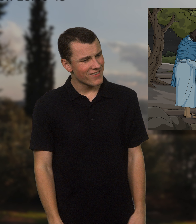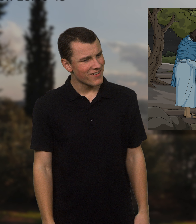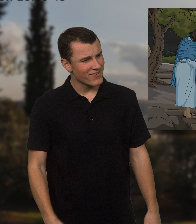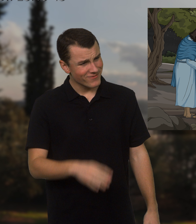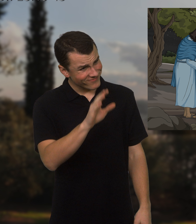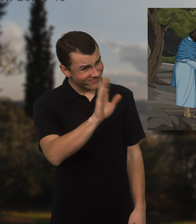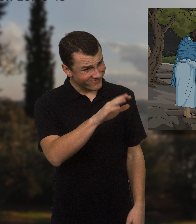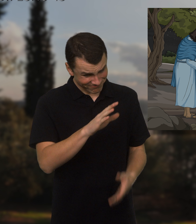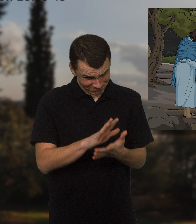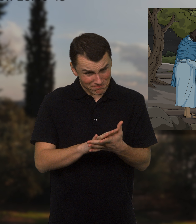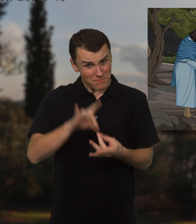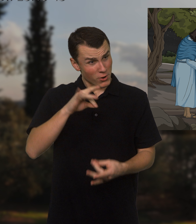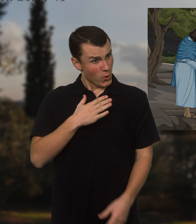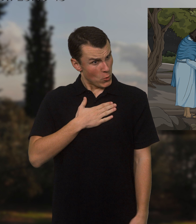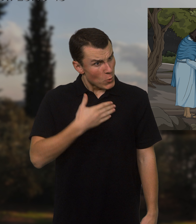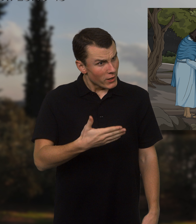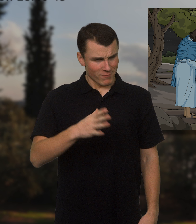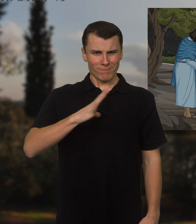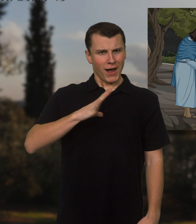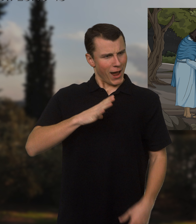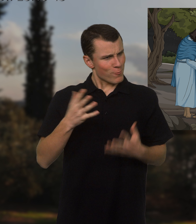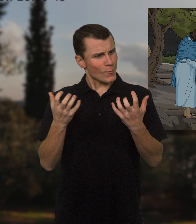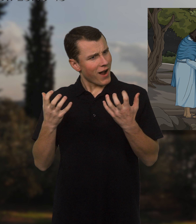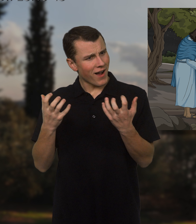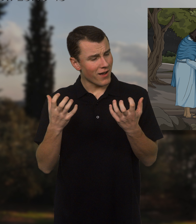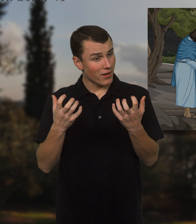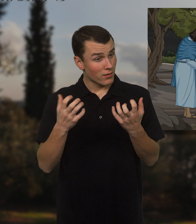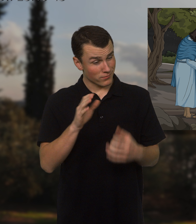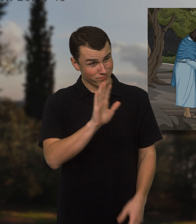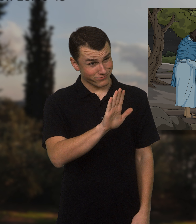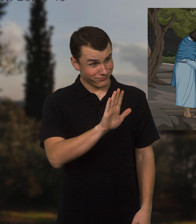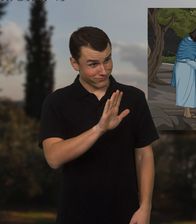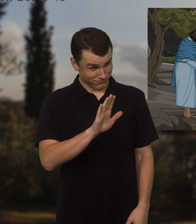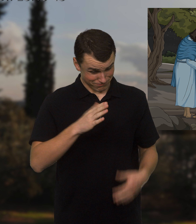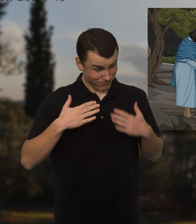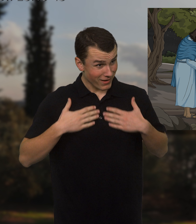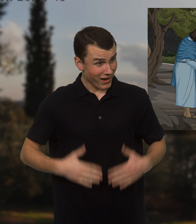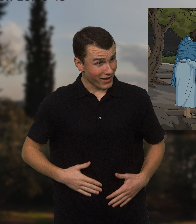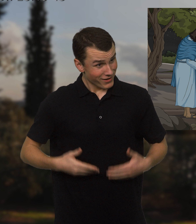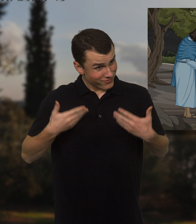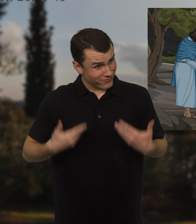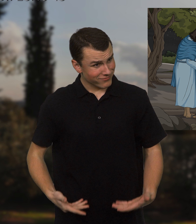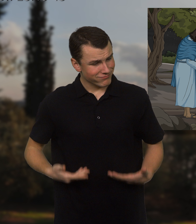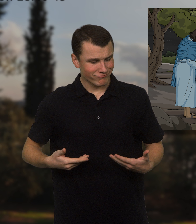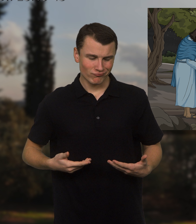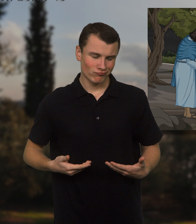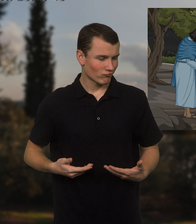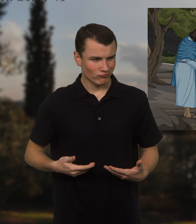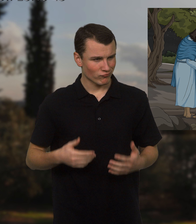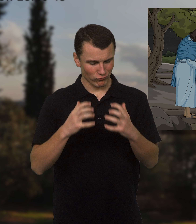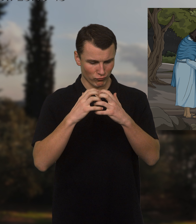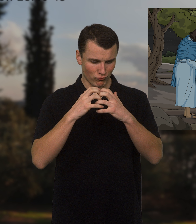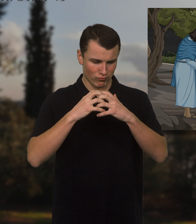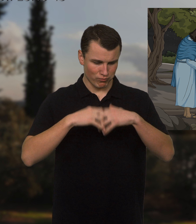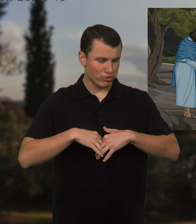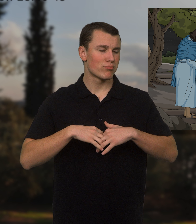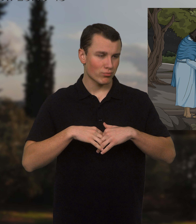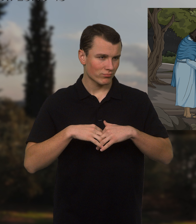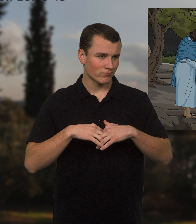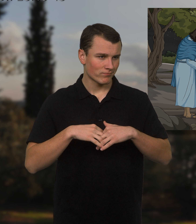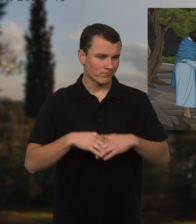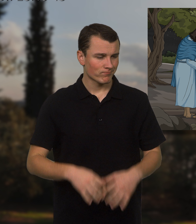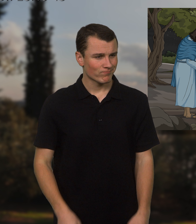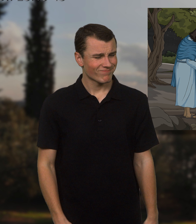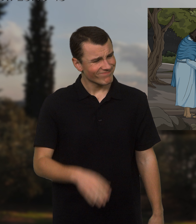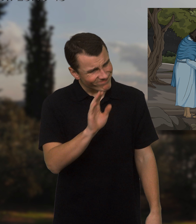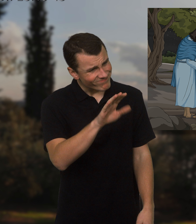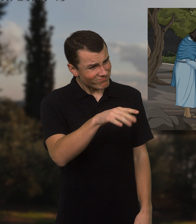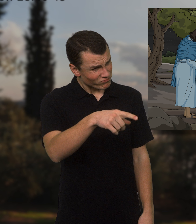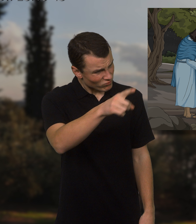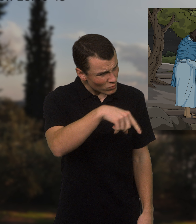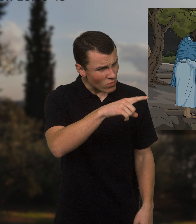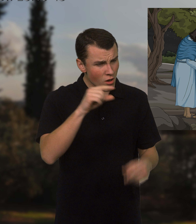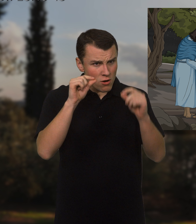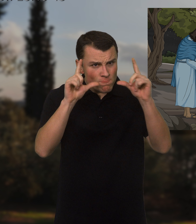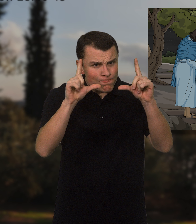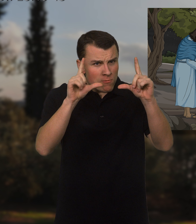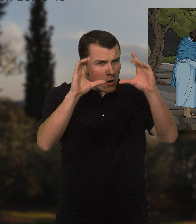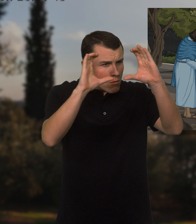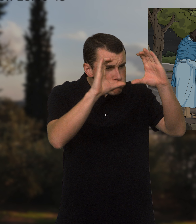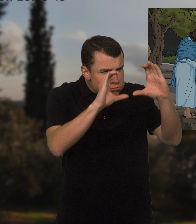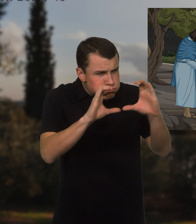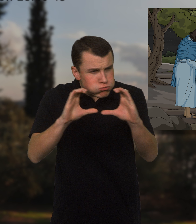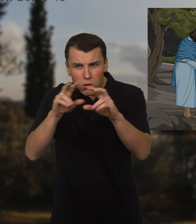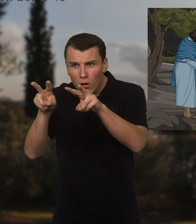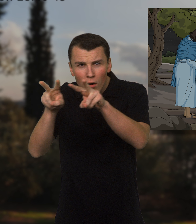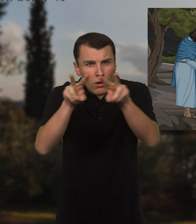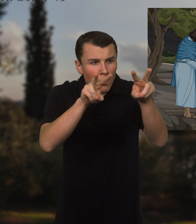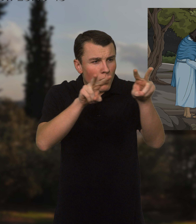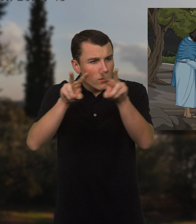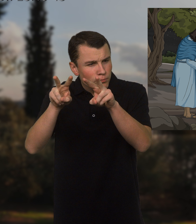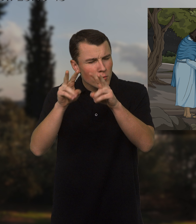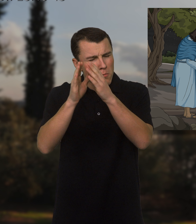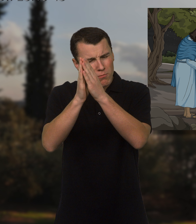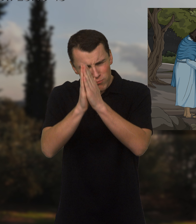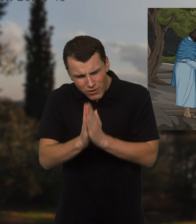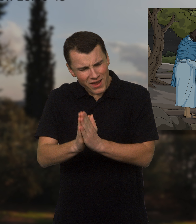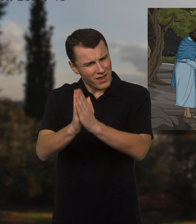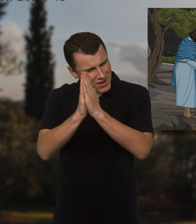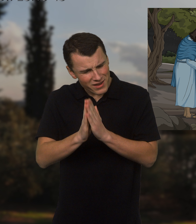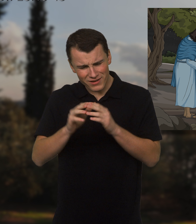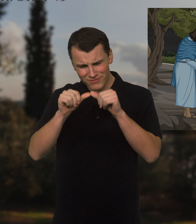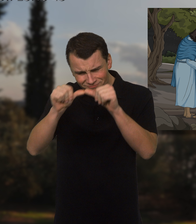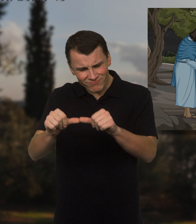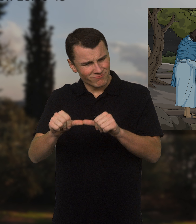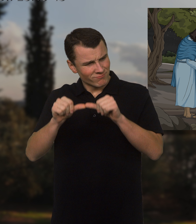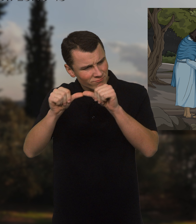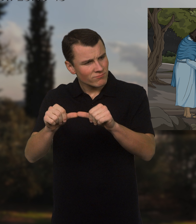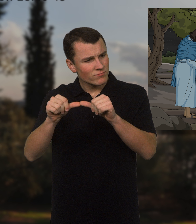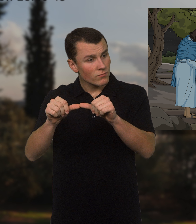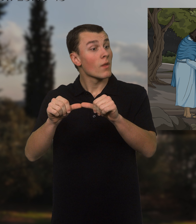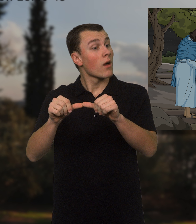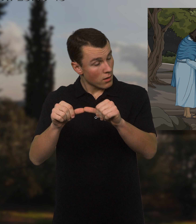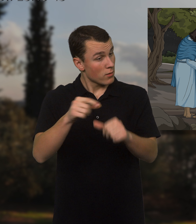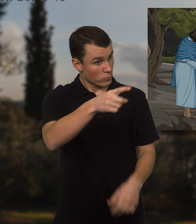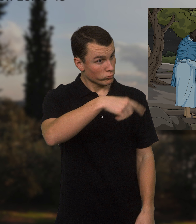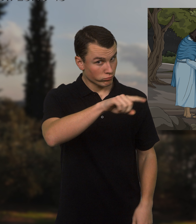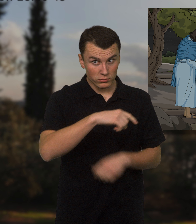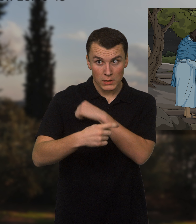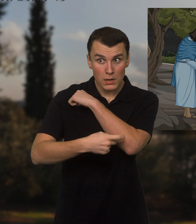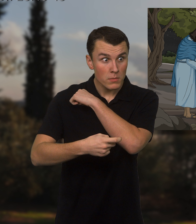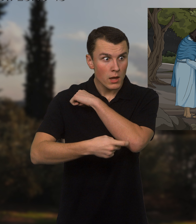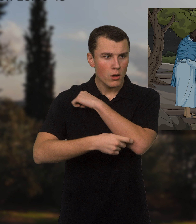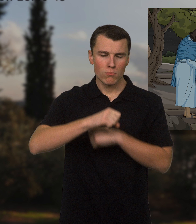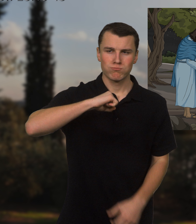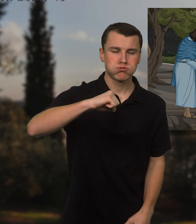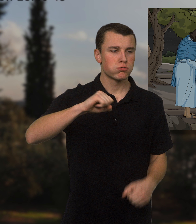“Watch and pray so that you will not enter into temptation.